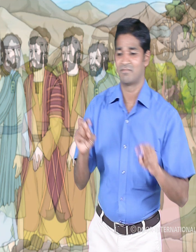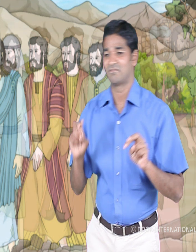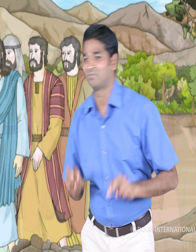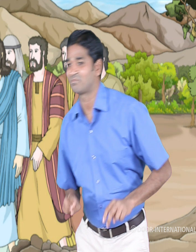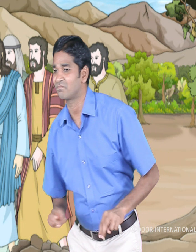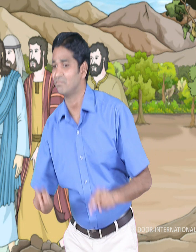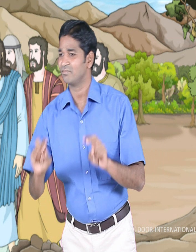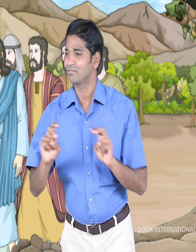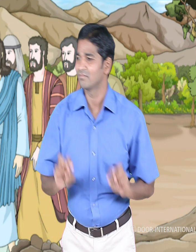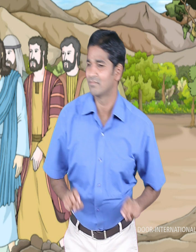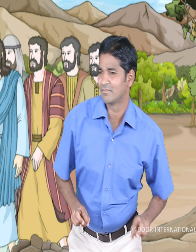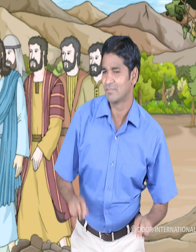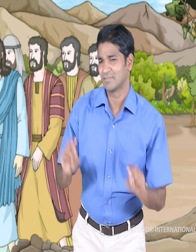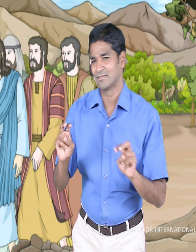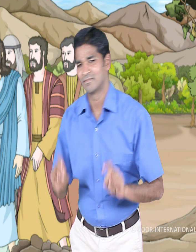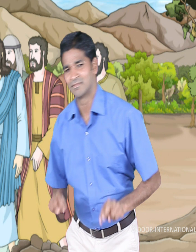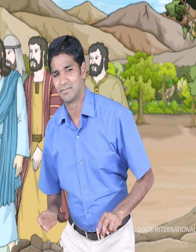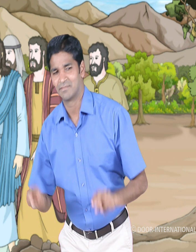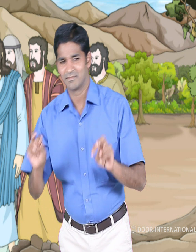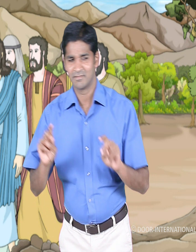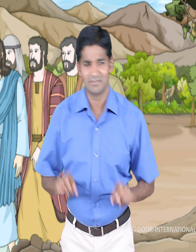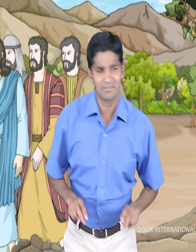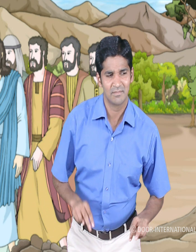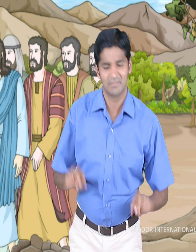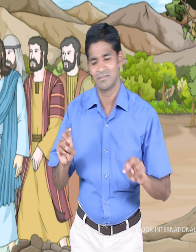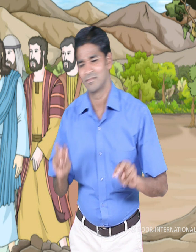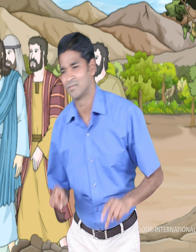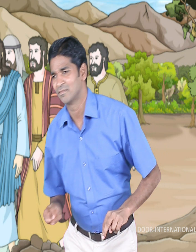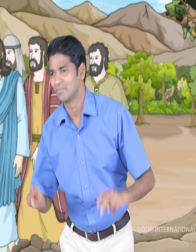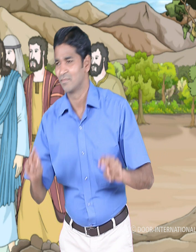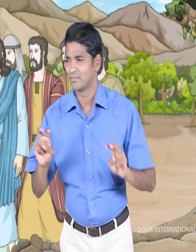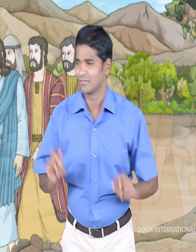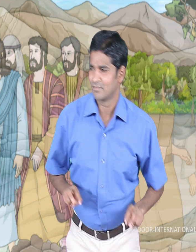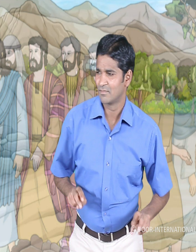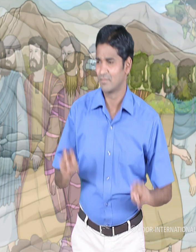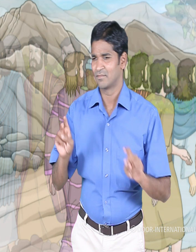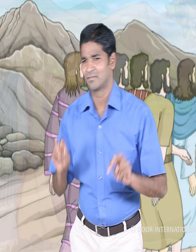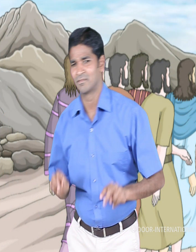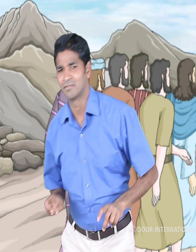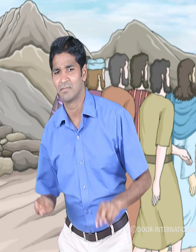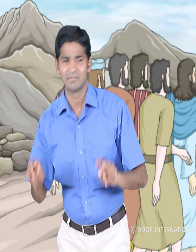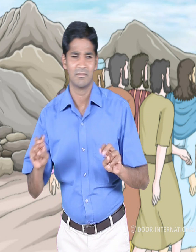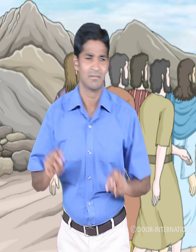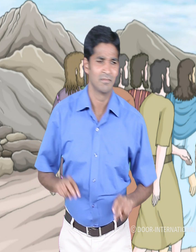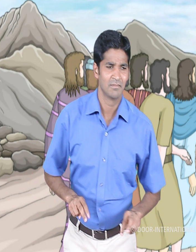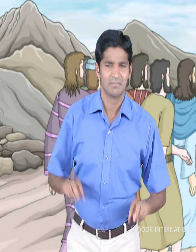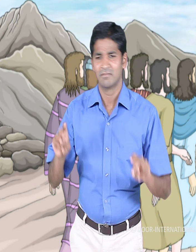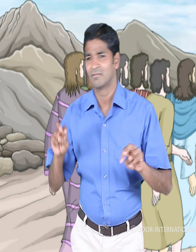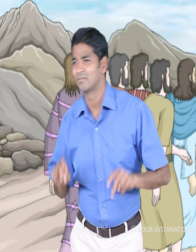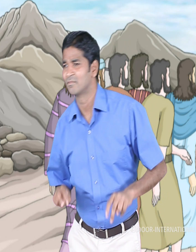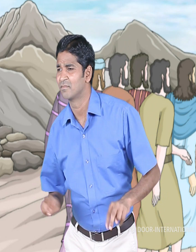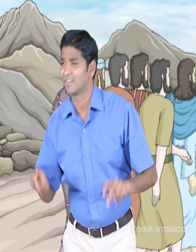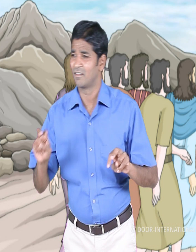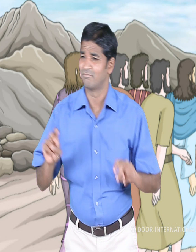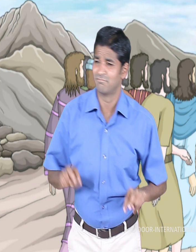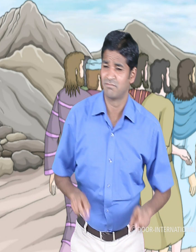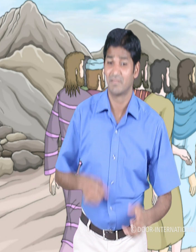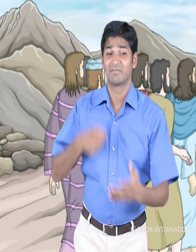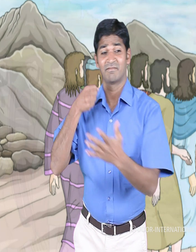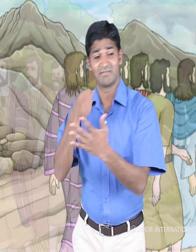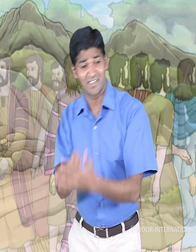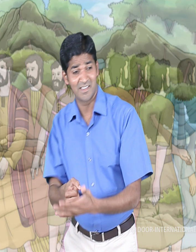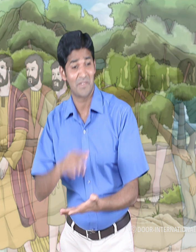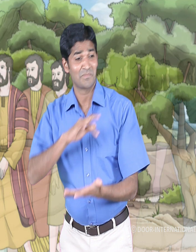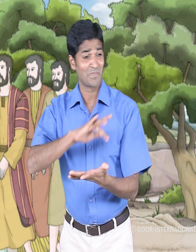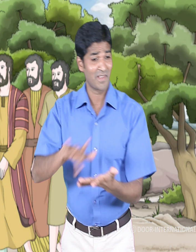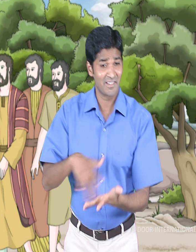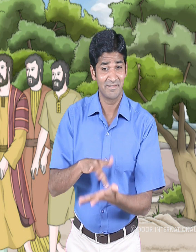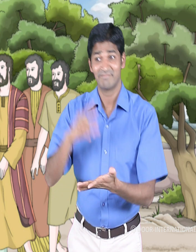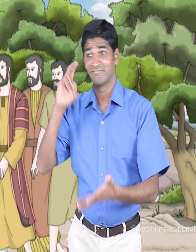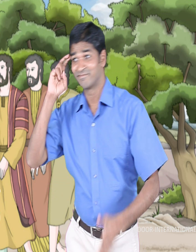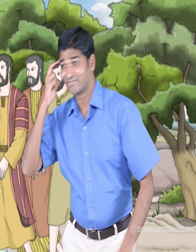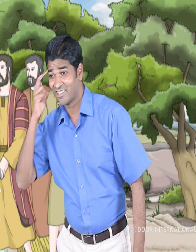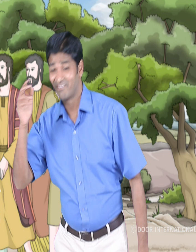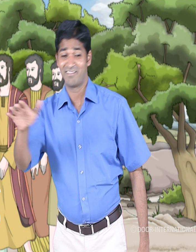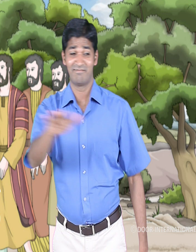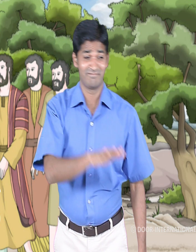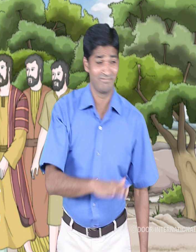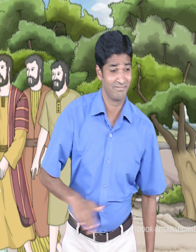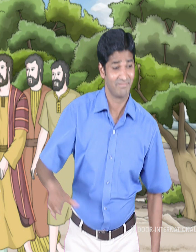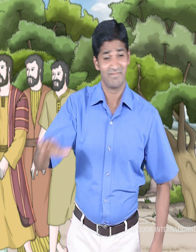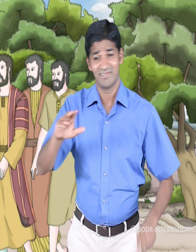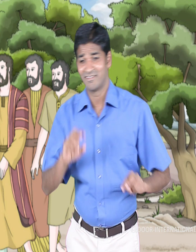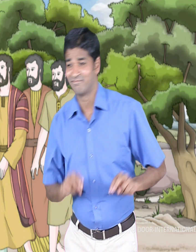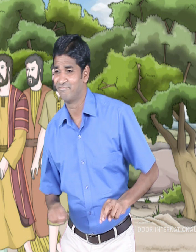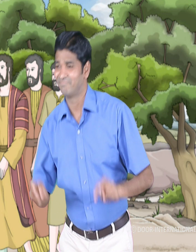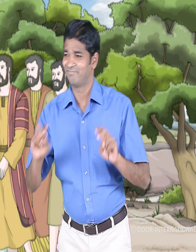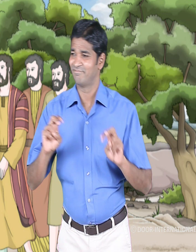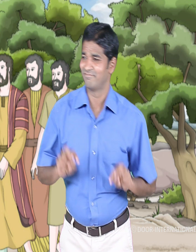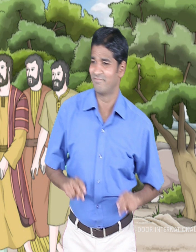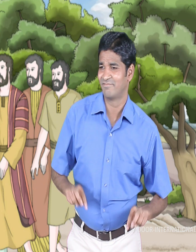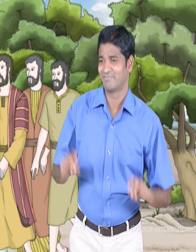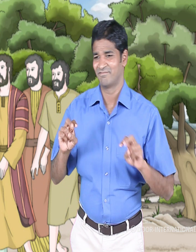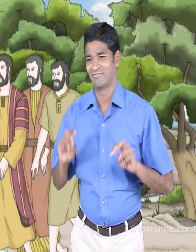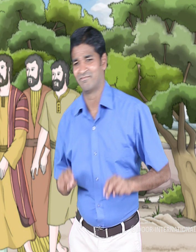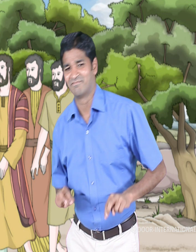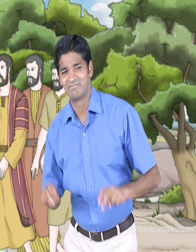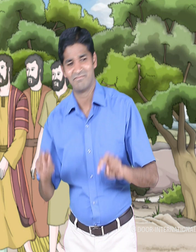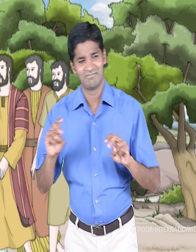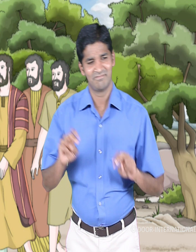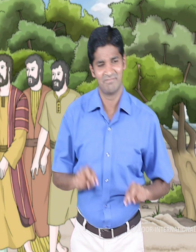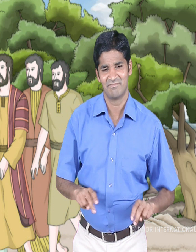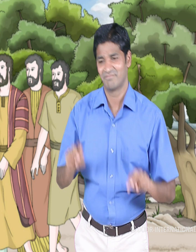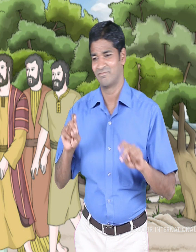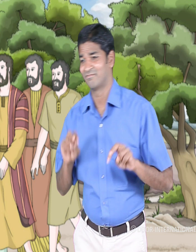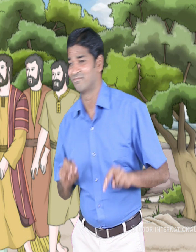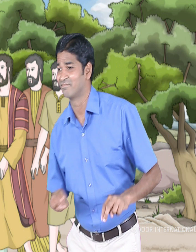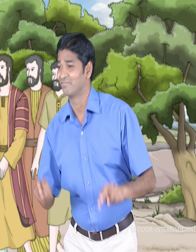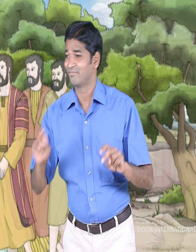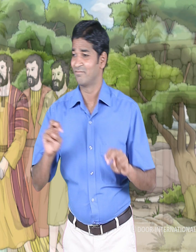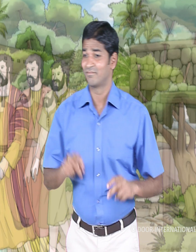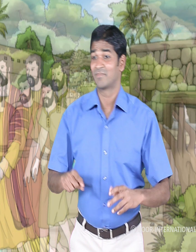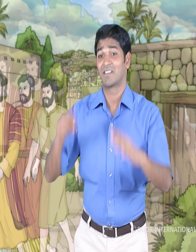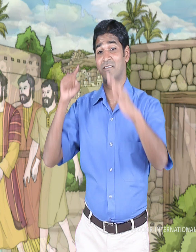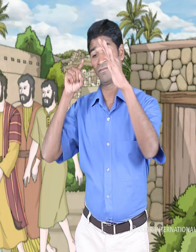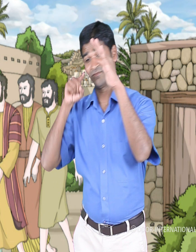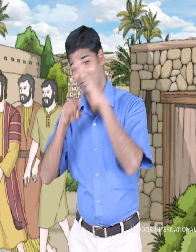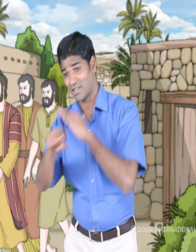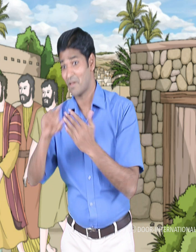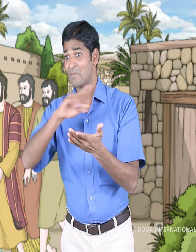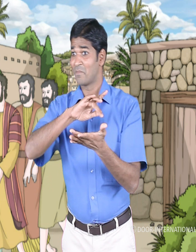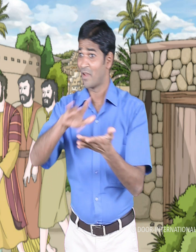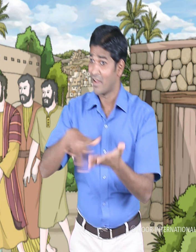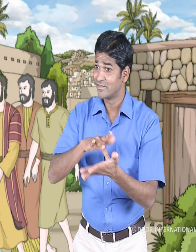Now He had to pass through Samaria.